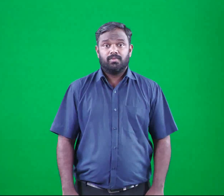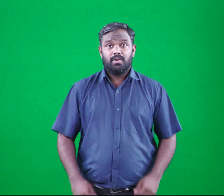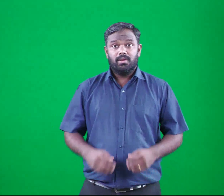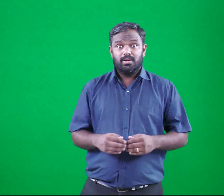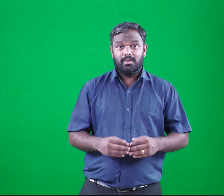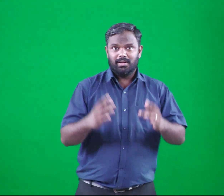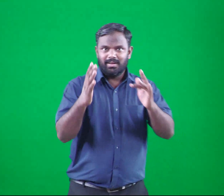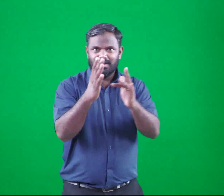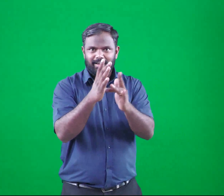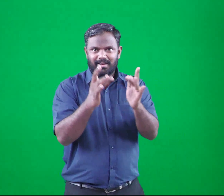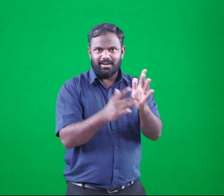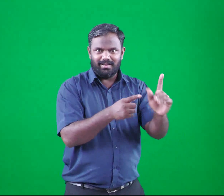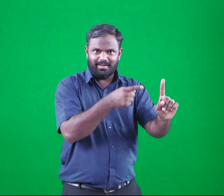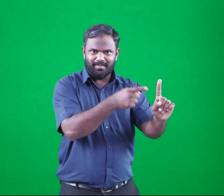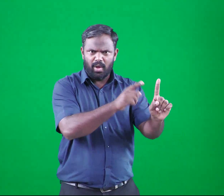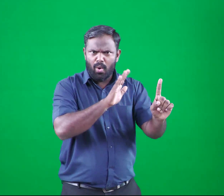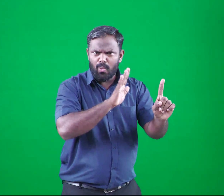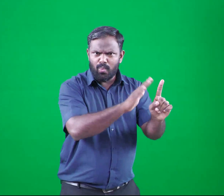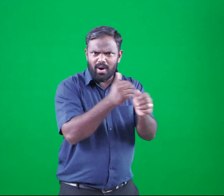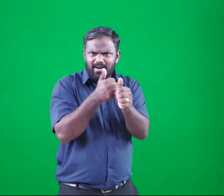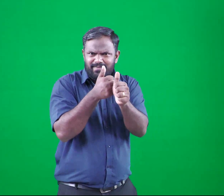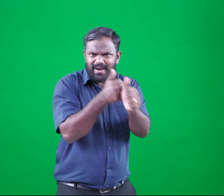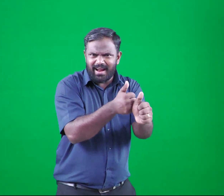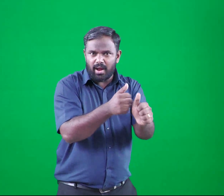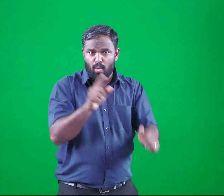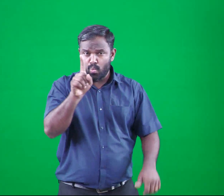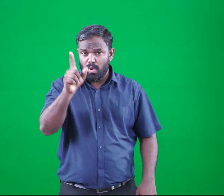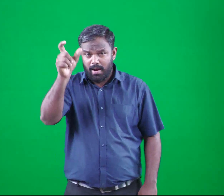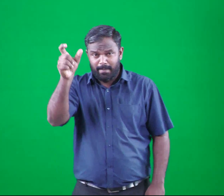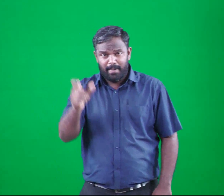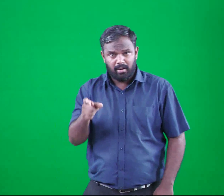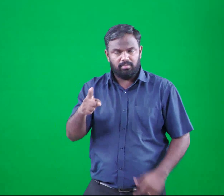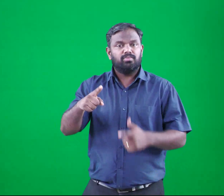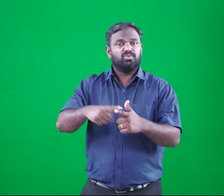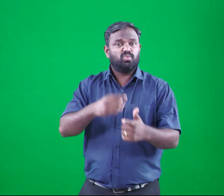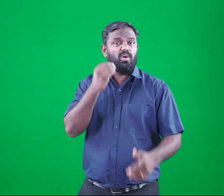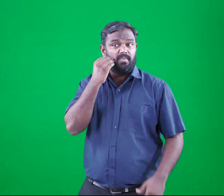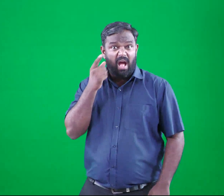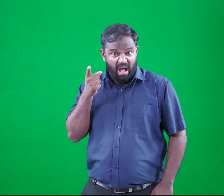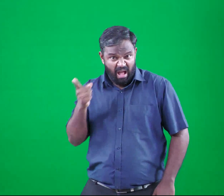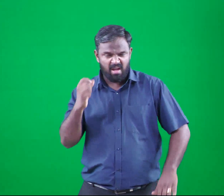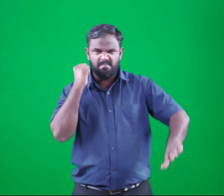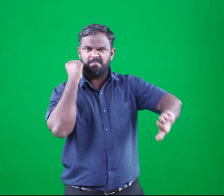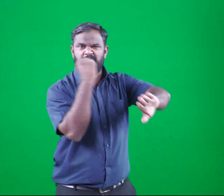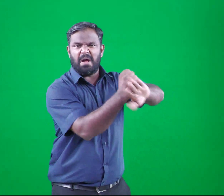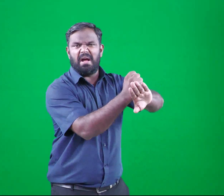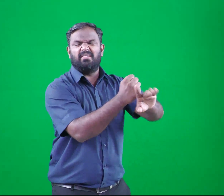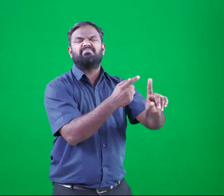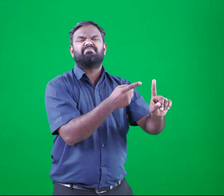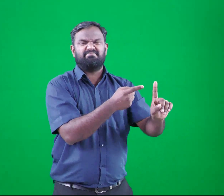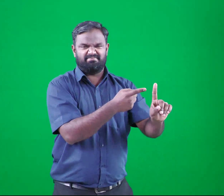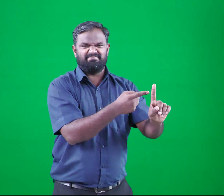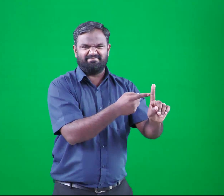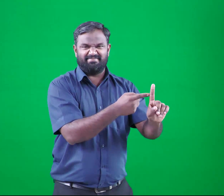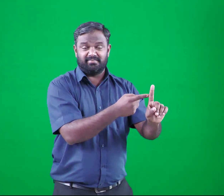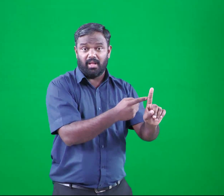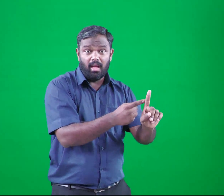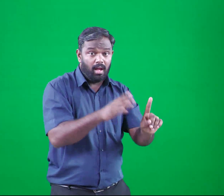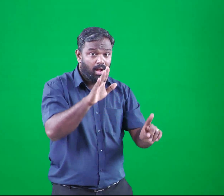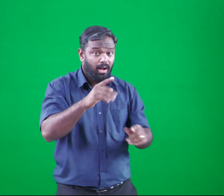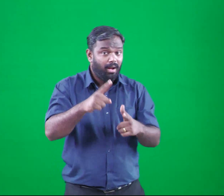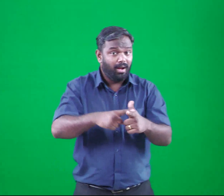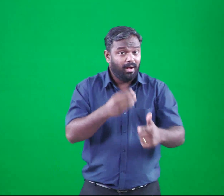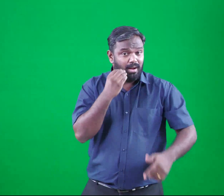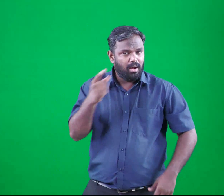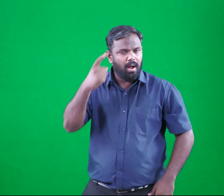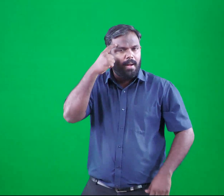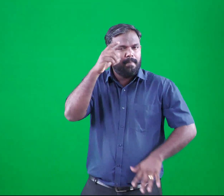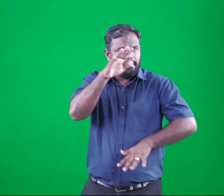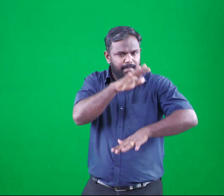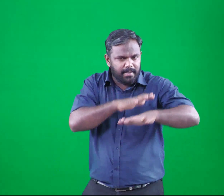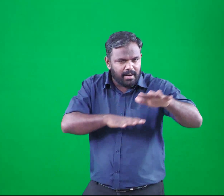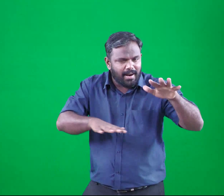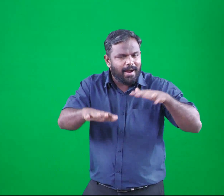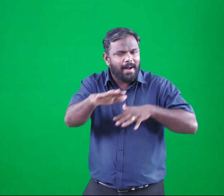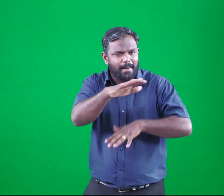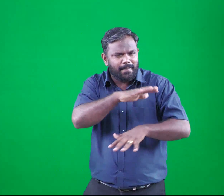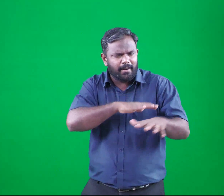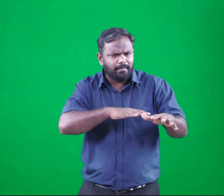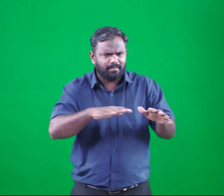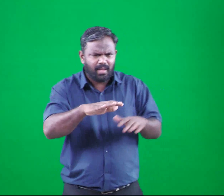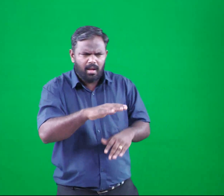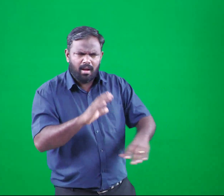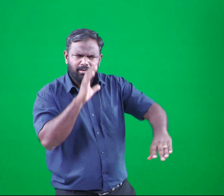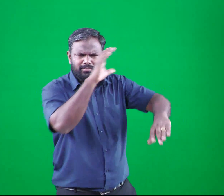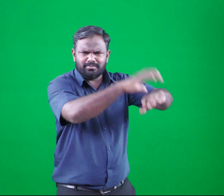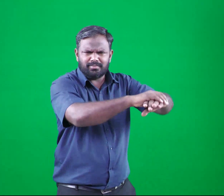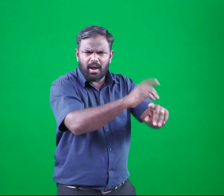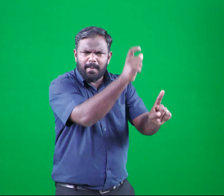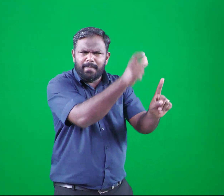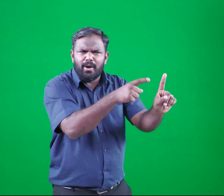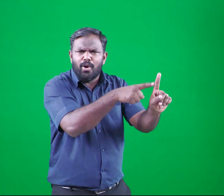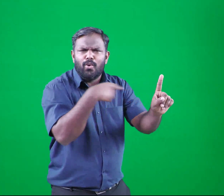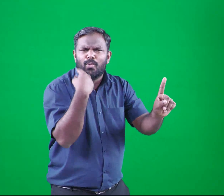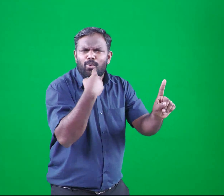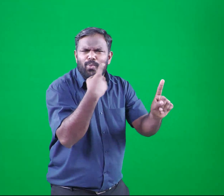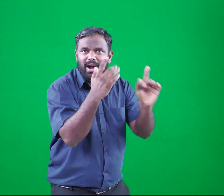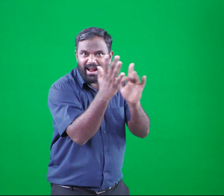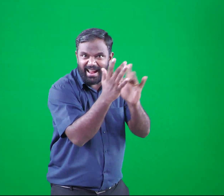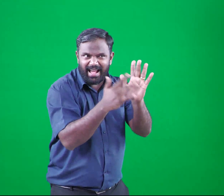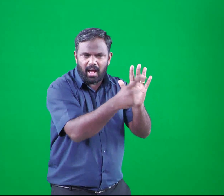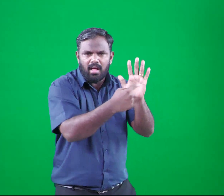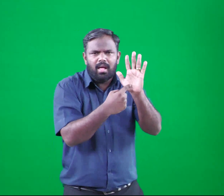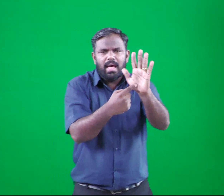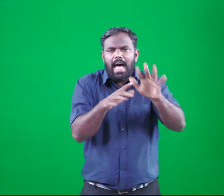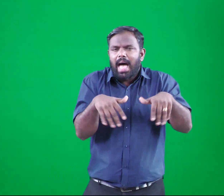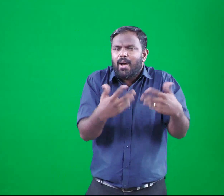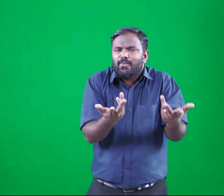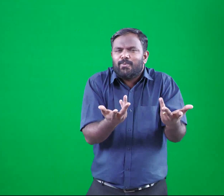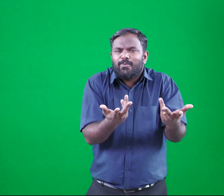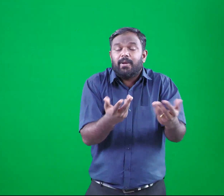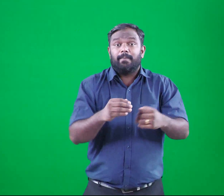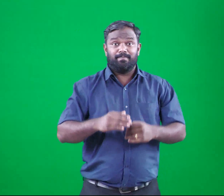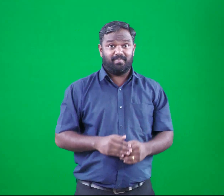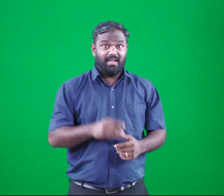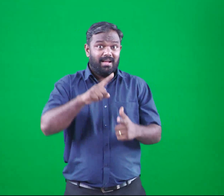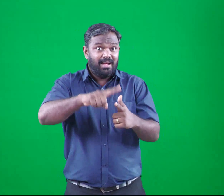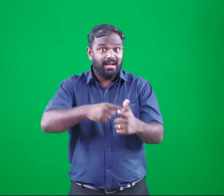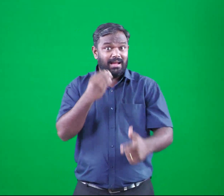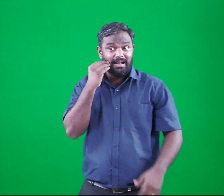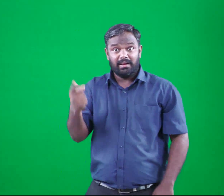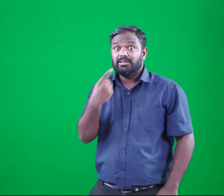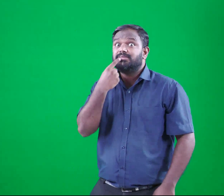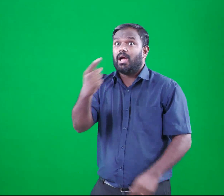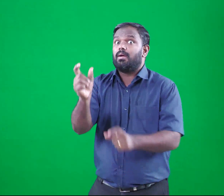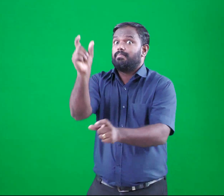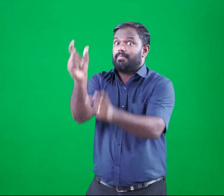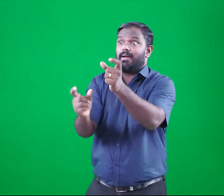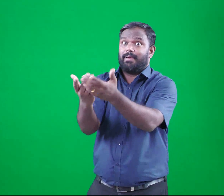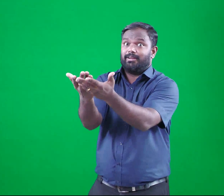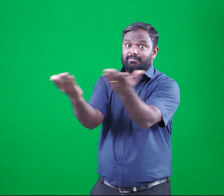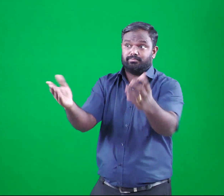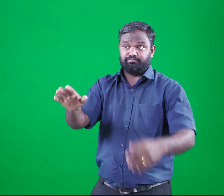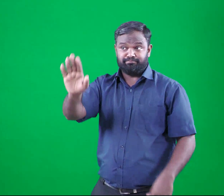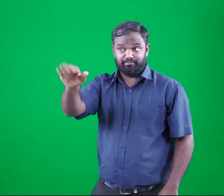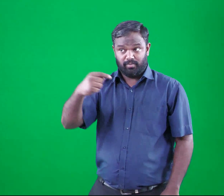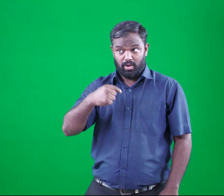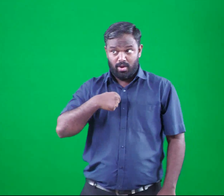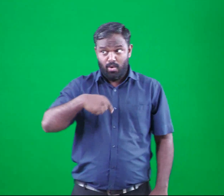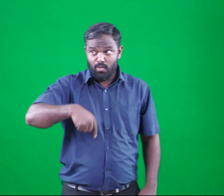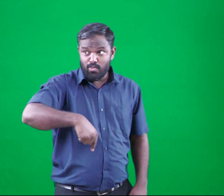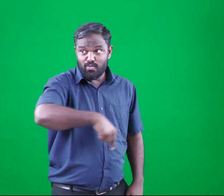Now the betrayer had arranged a signal with them: "The One I kiss is the man;